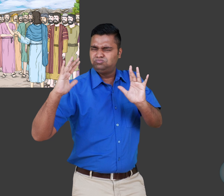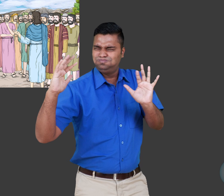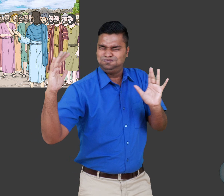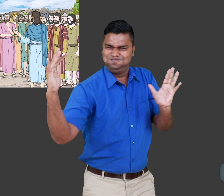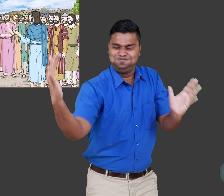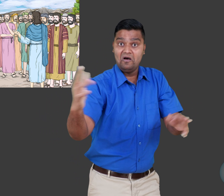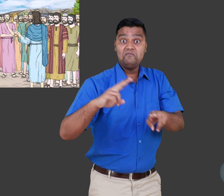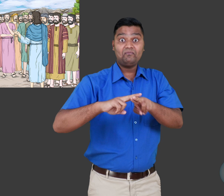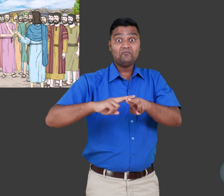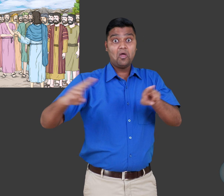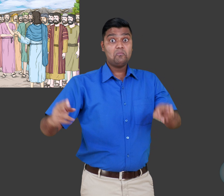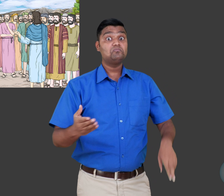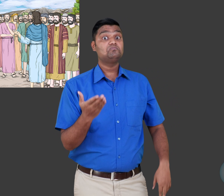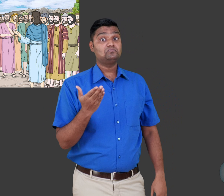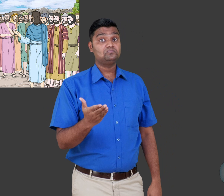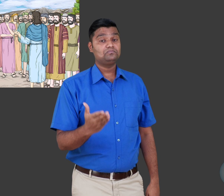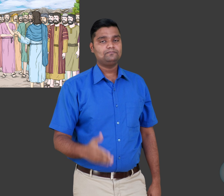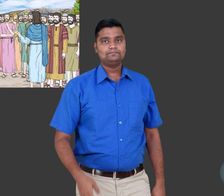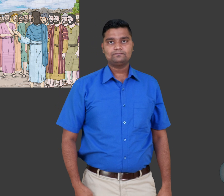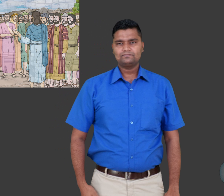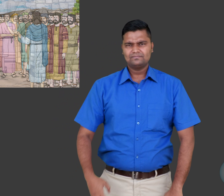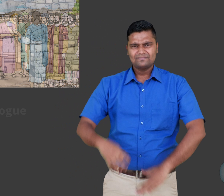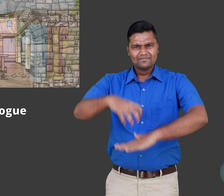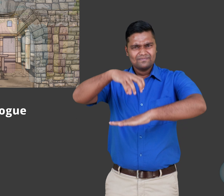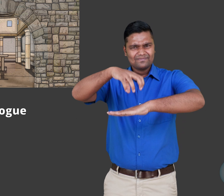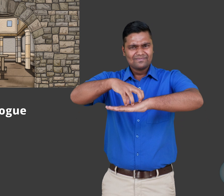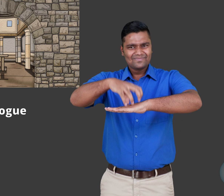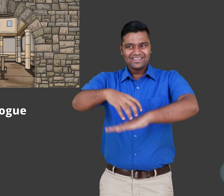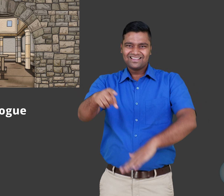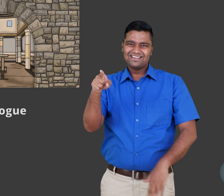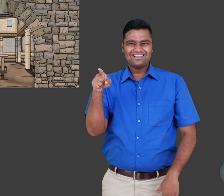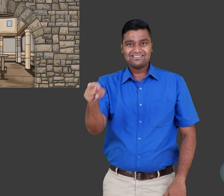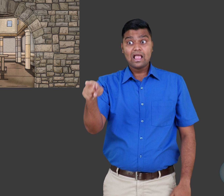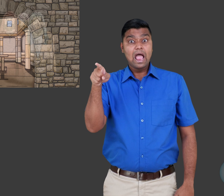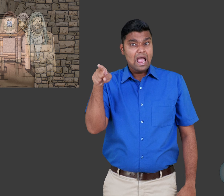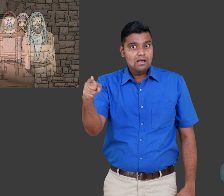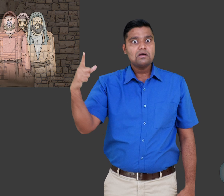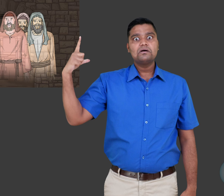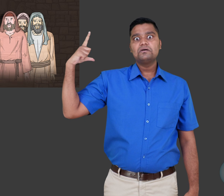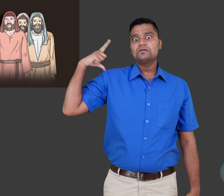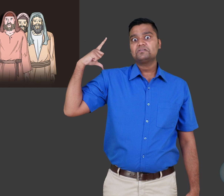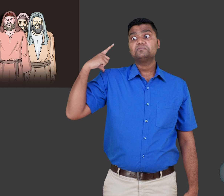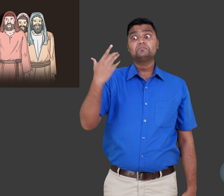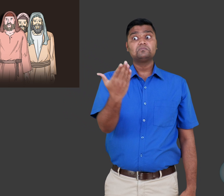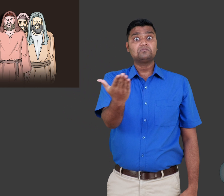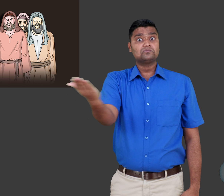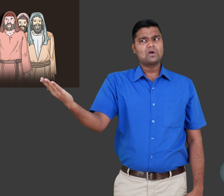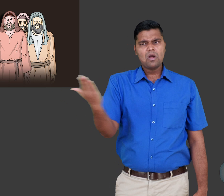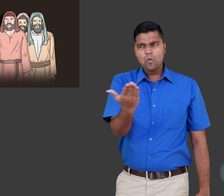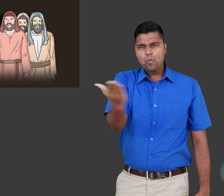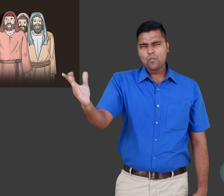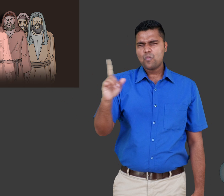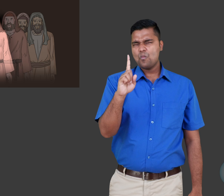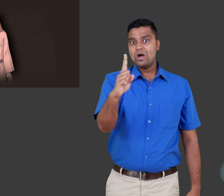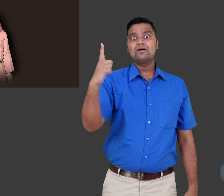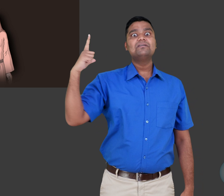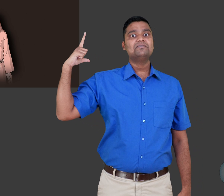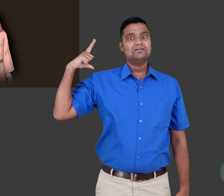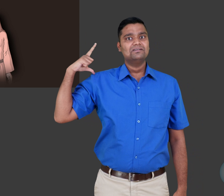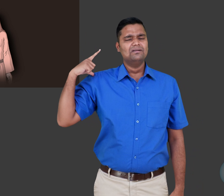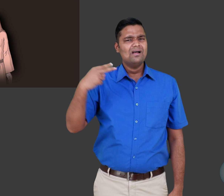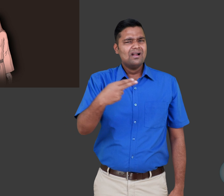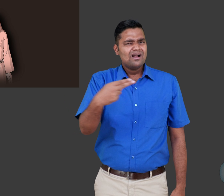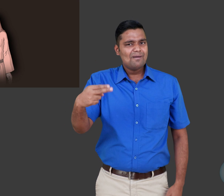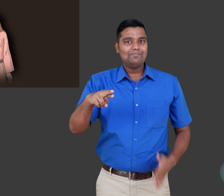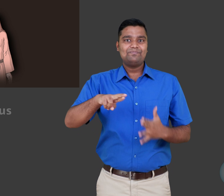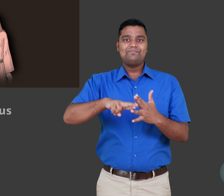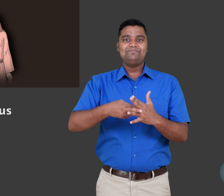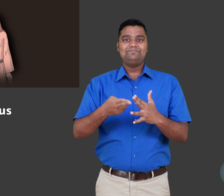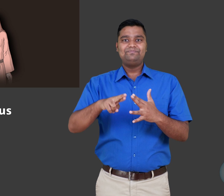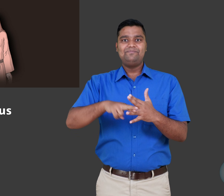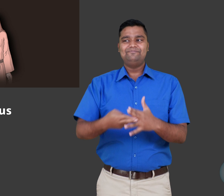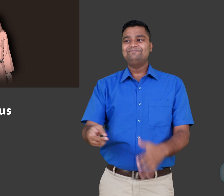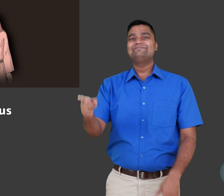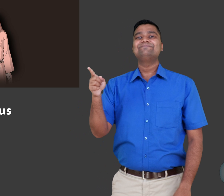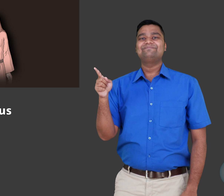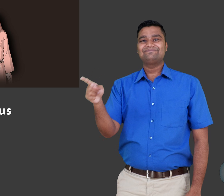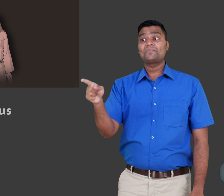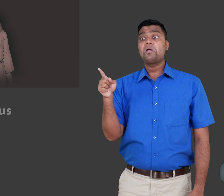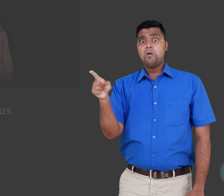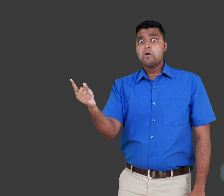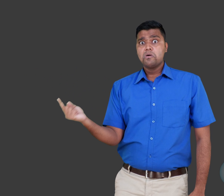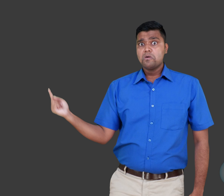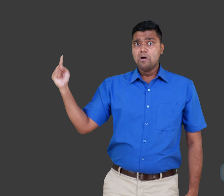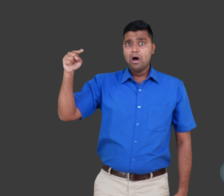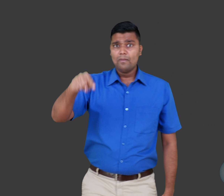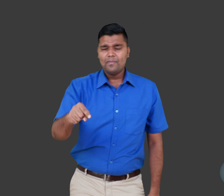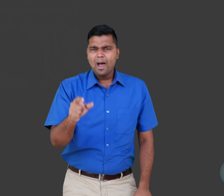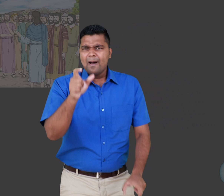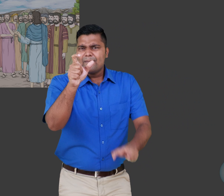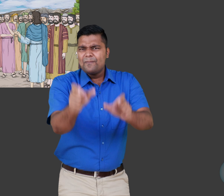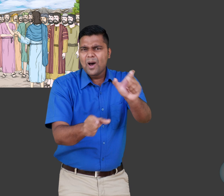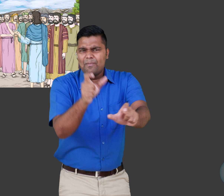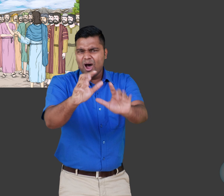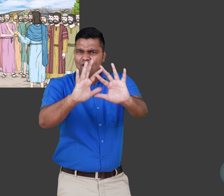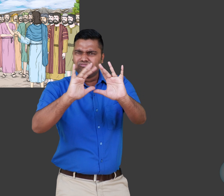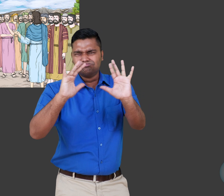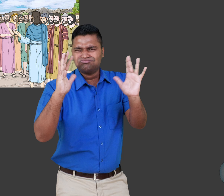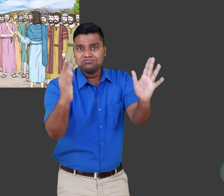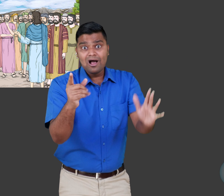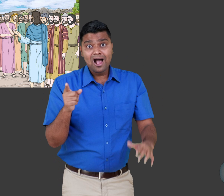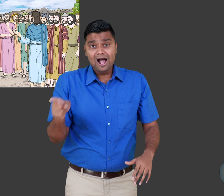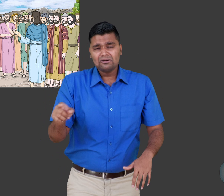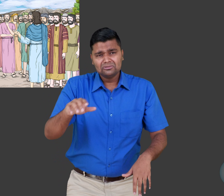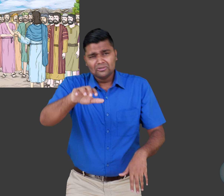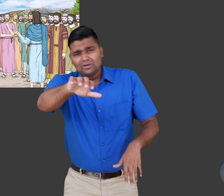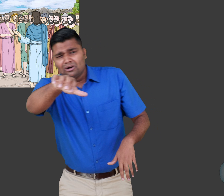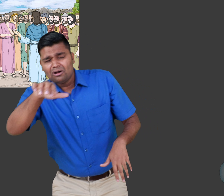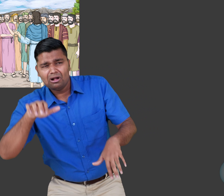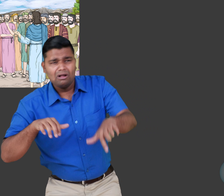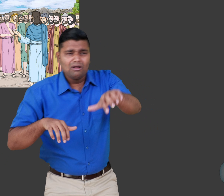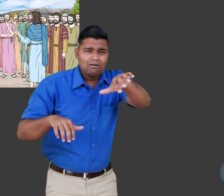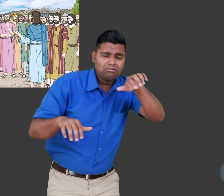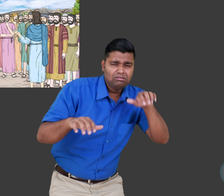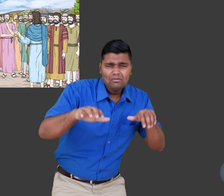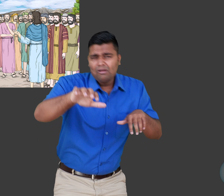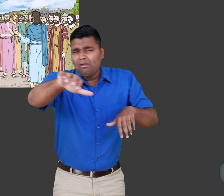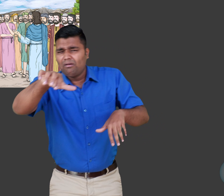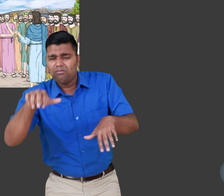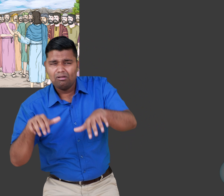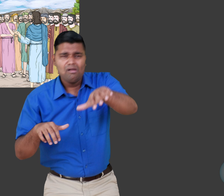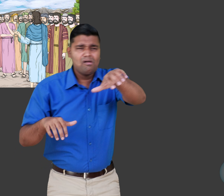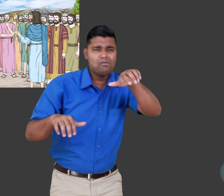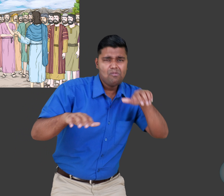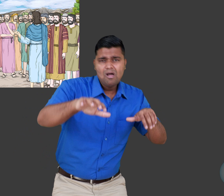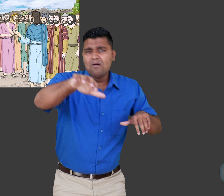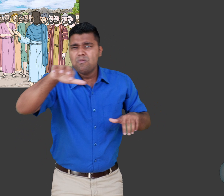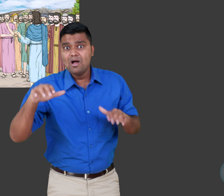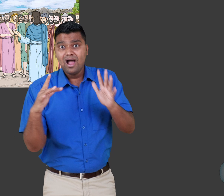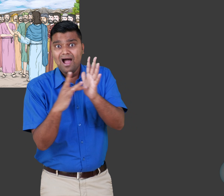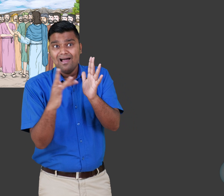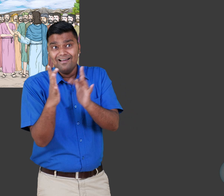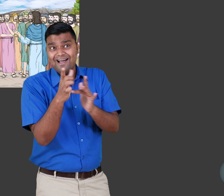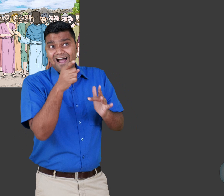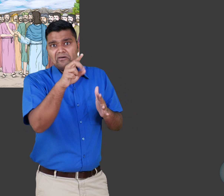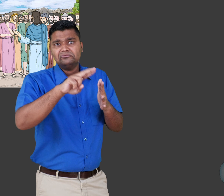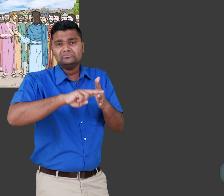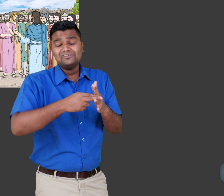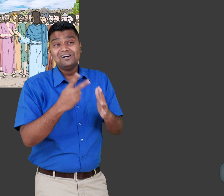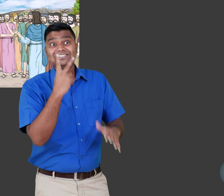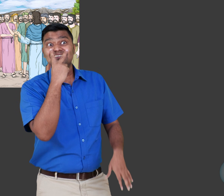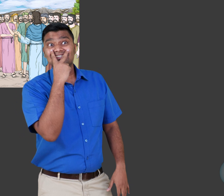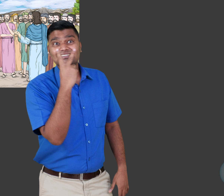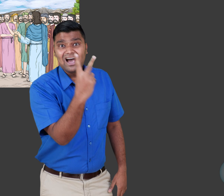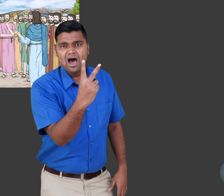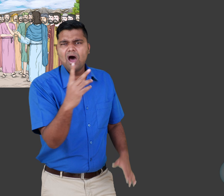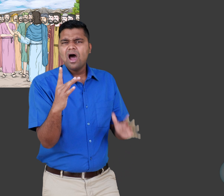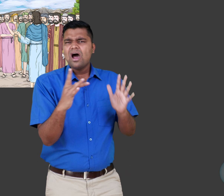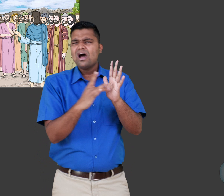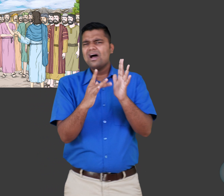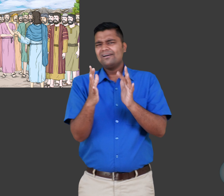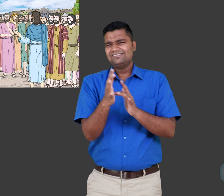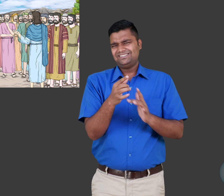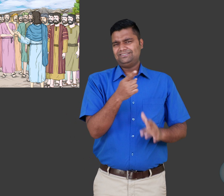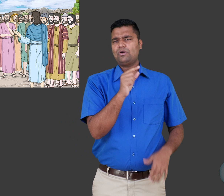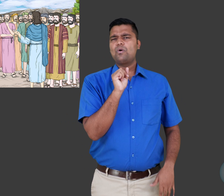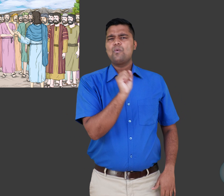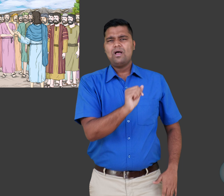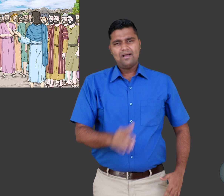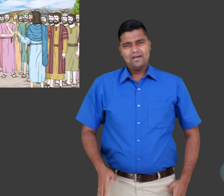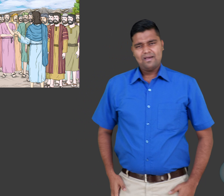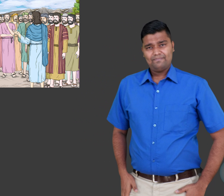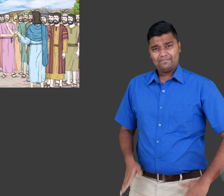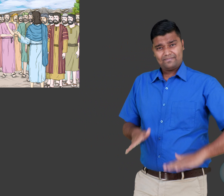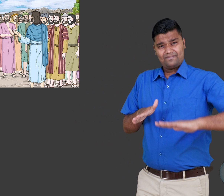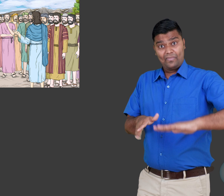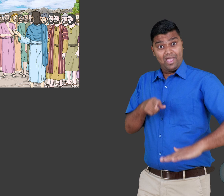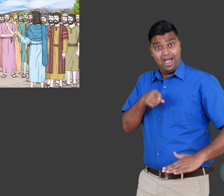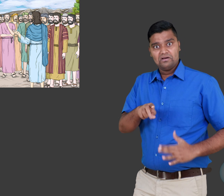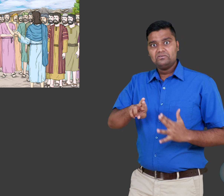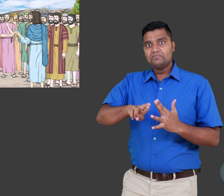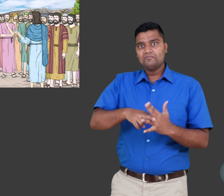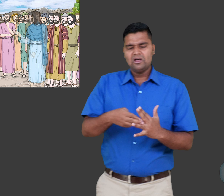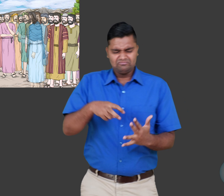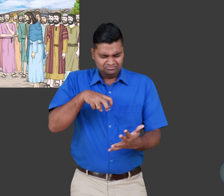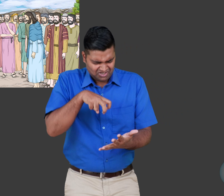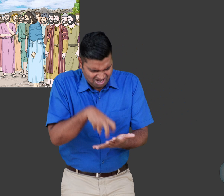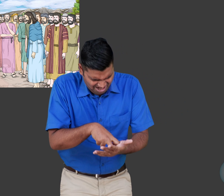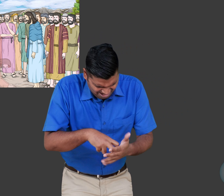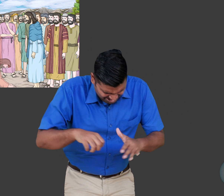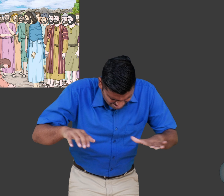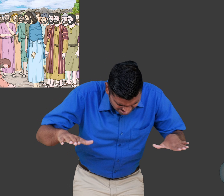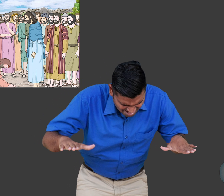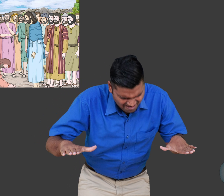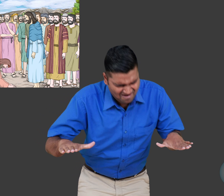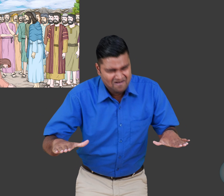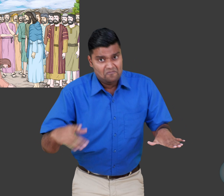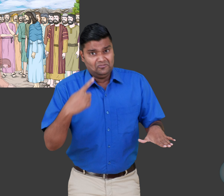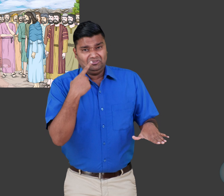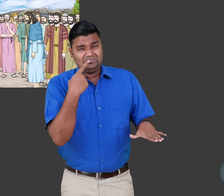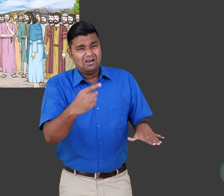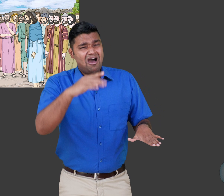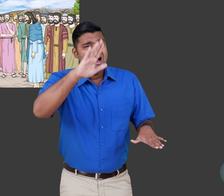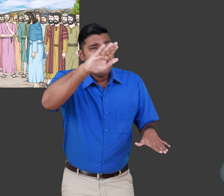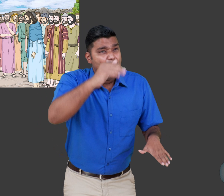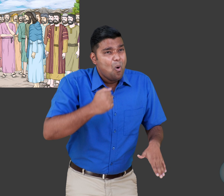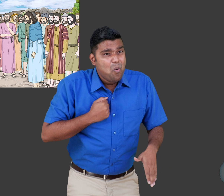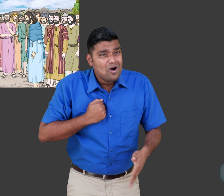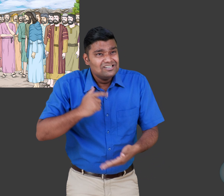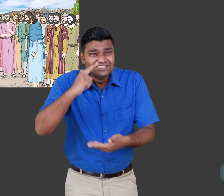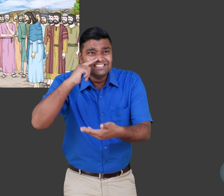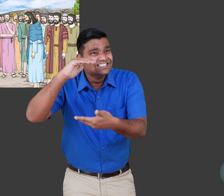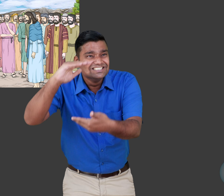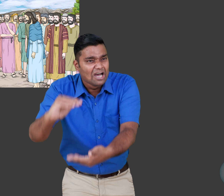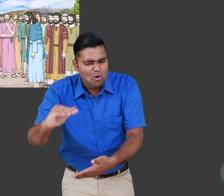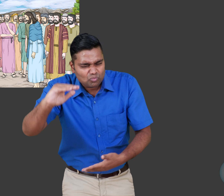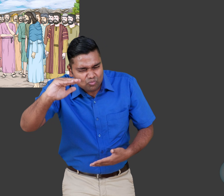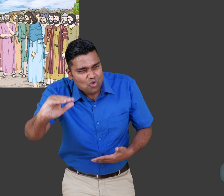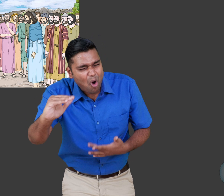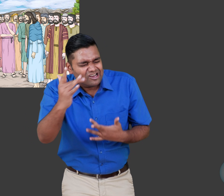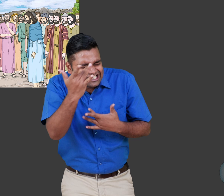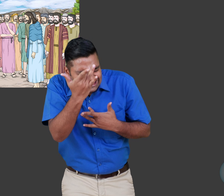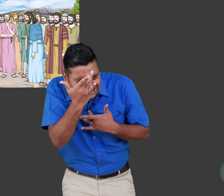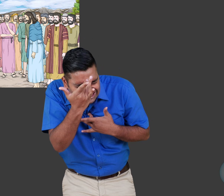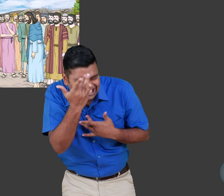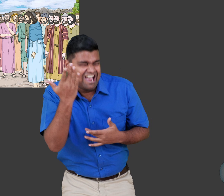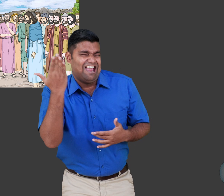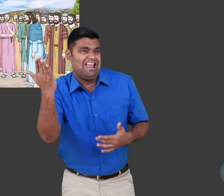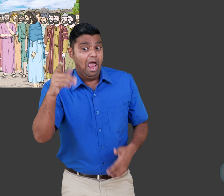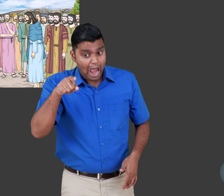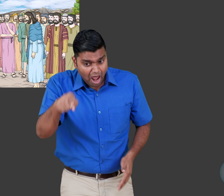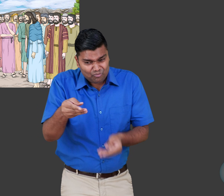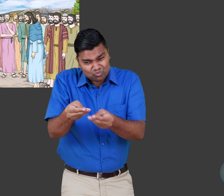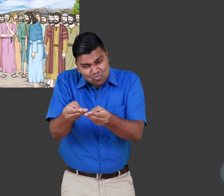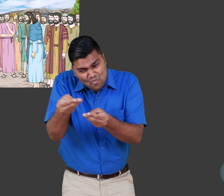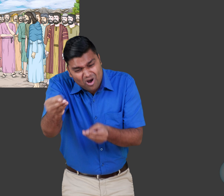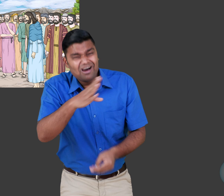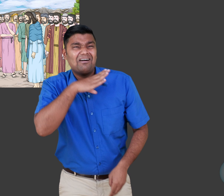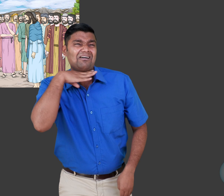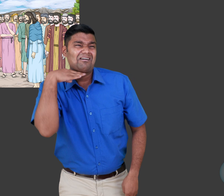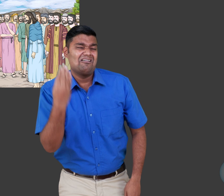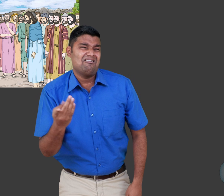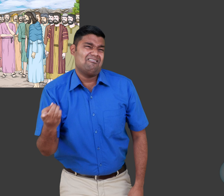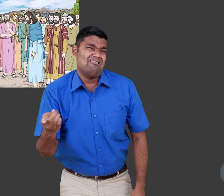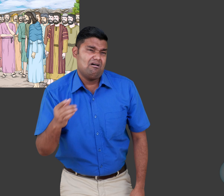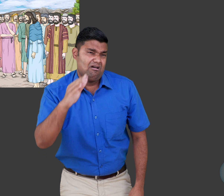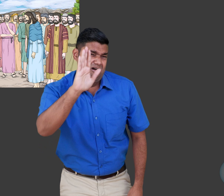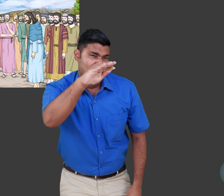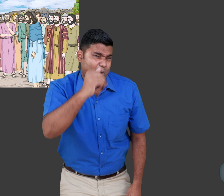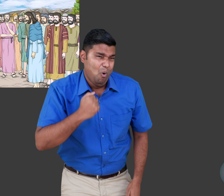A synagogue leader named Jairus arrived, and seeing Jesus, he fell at His feet and pleaded with Him urgently, “My little daughter is near death.